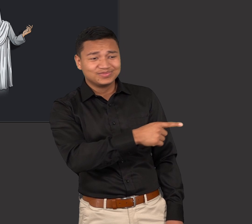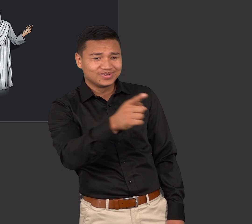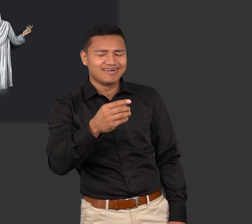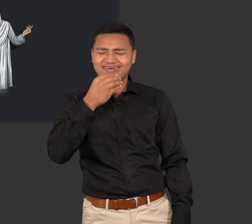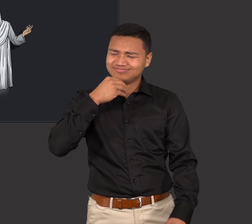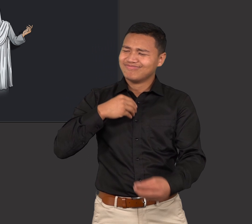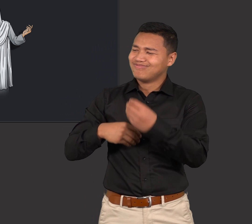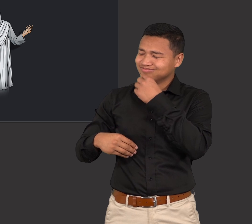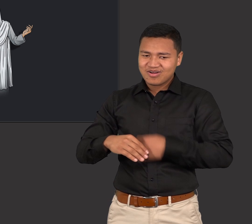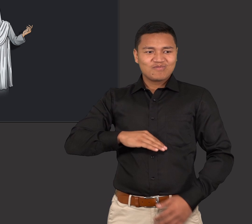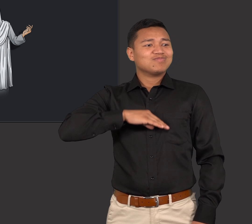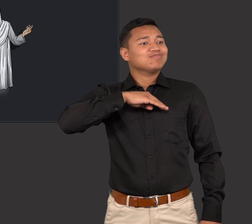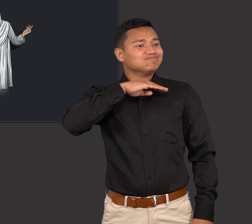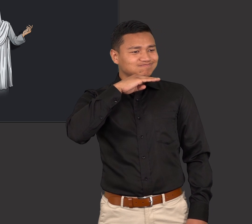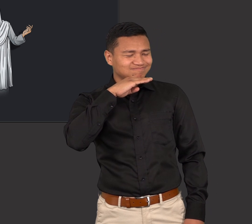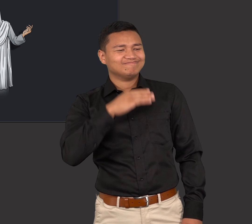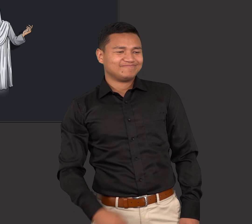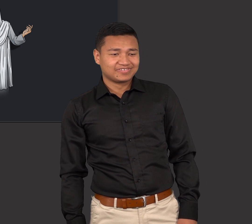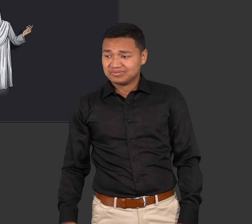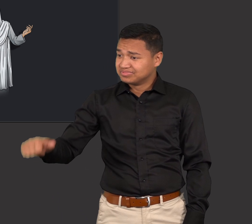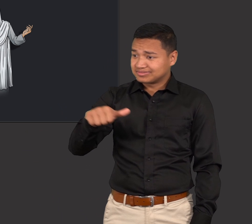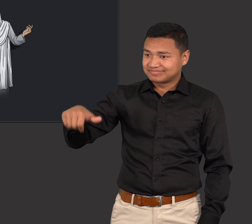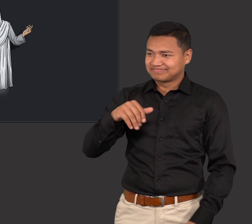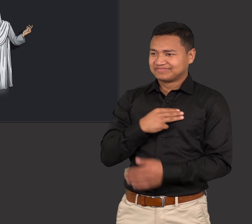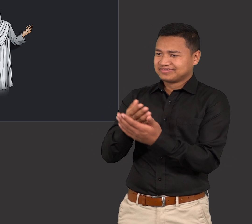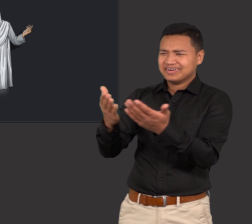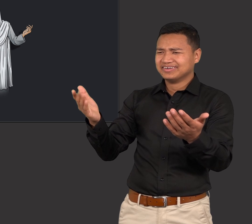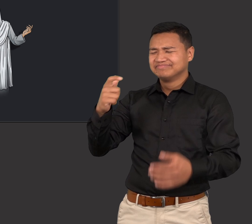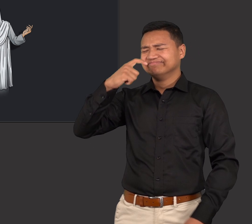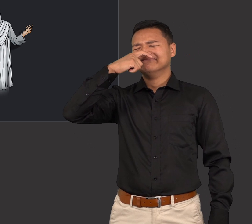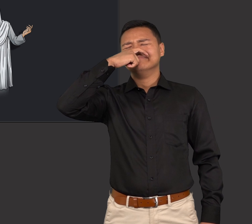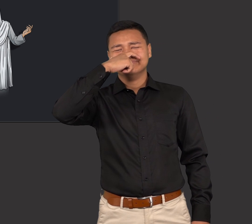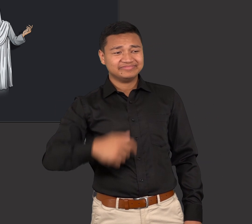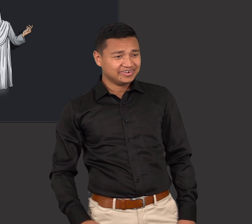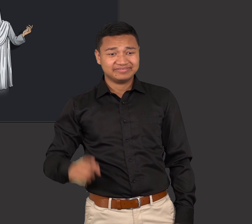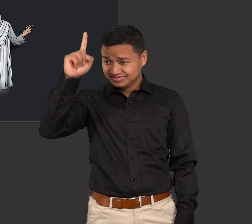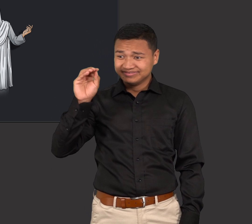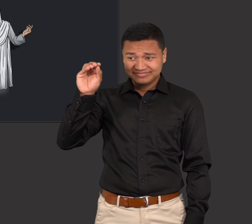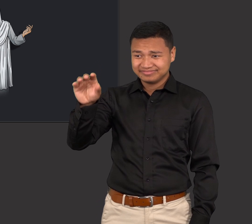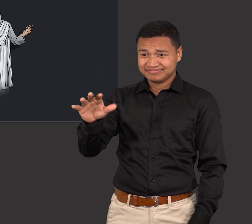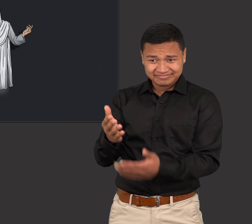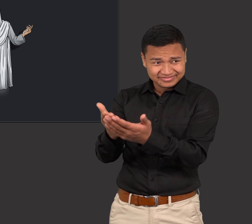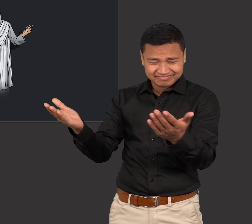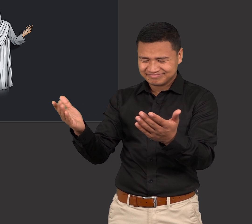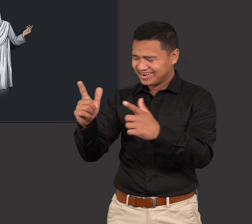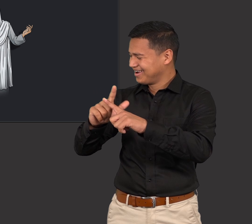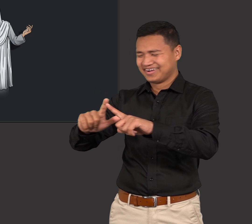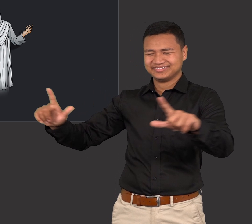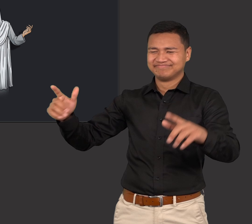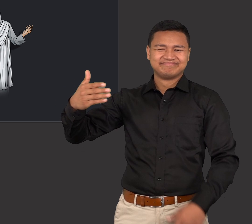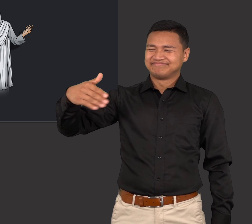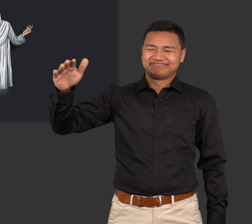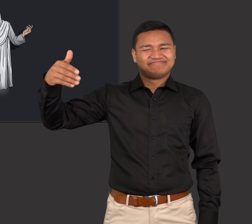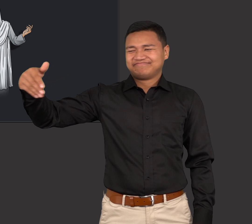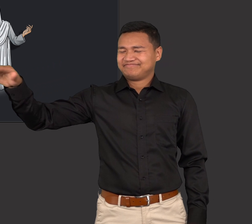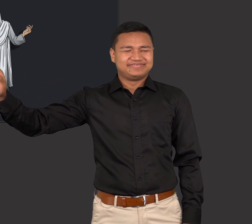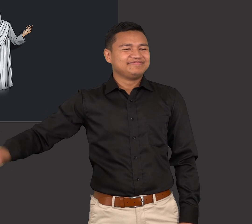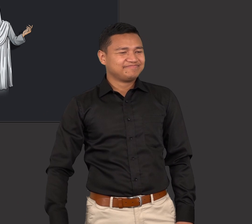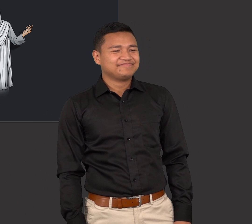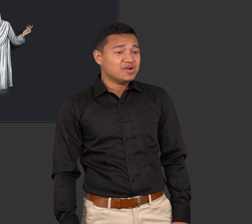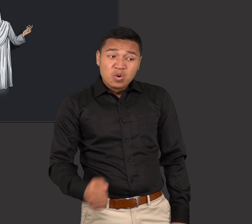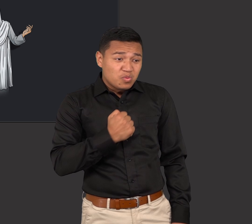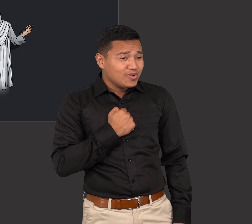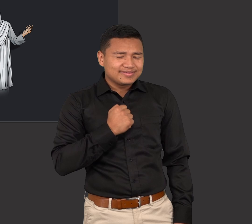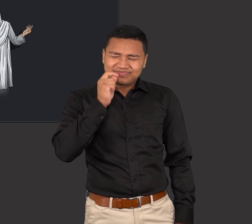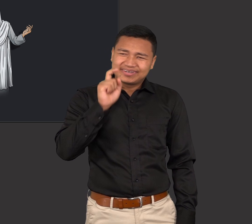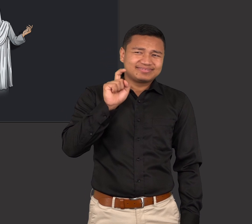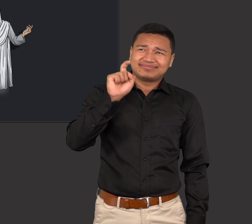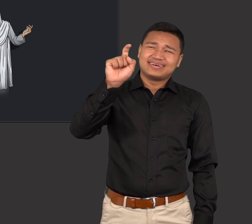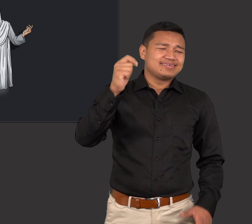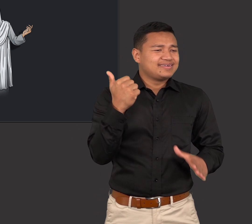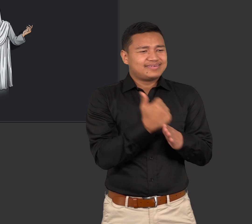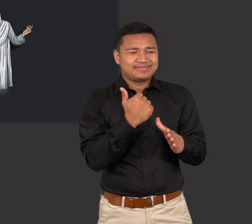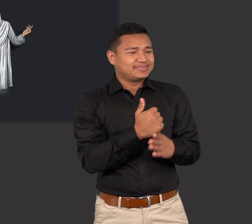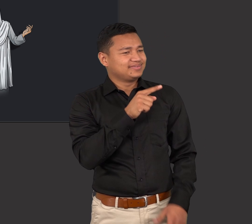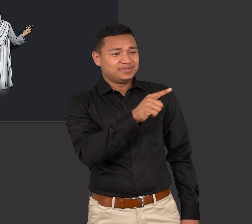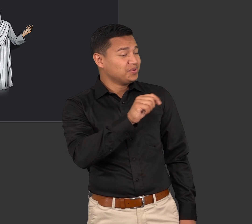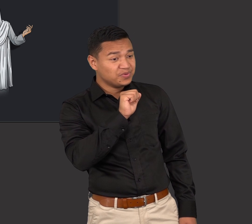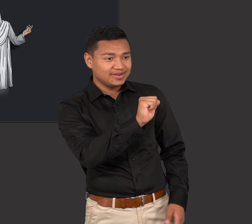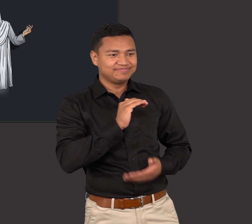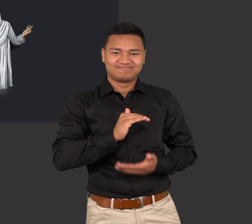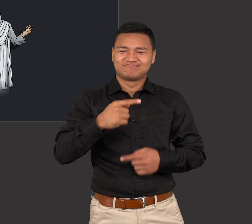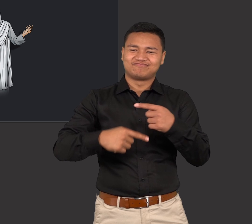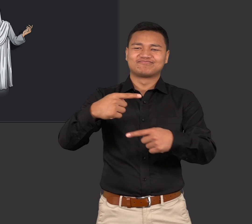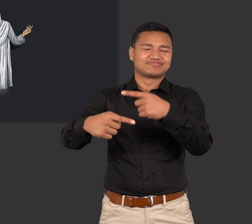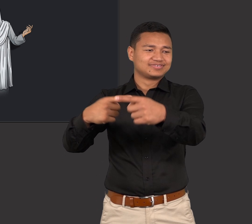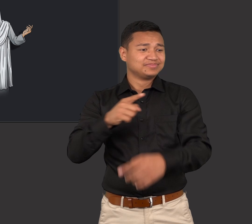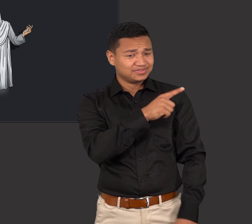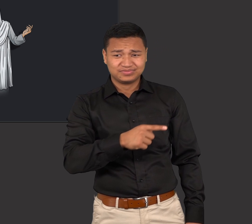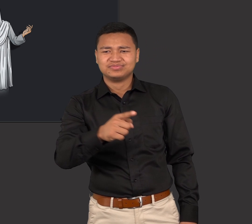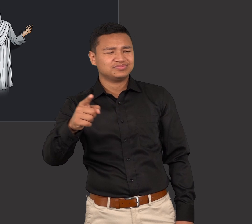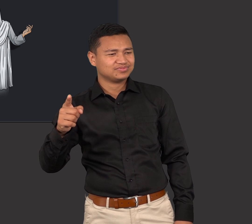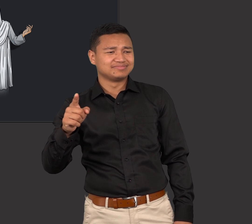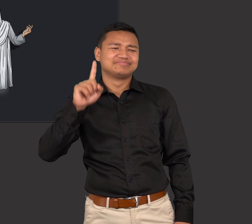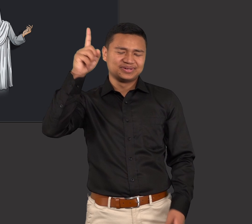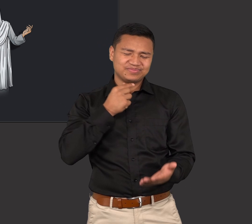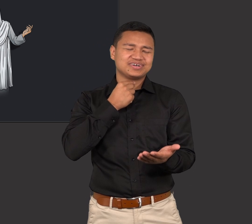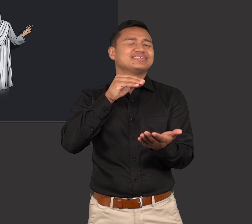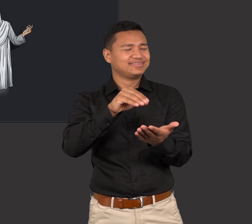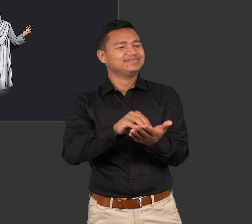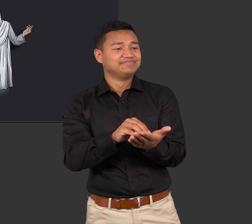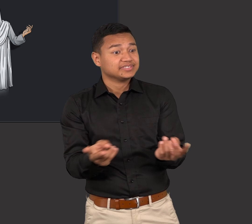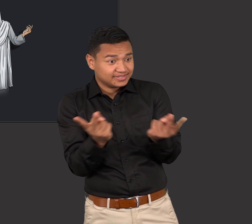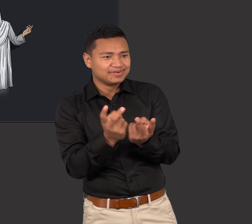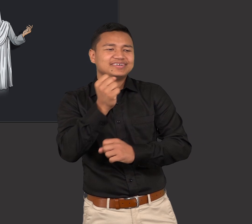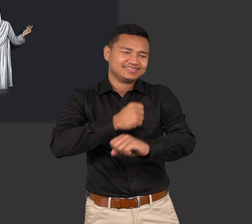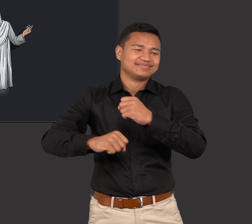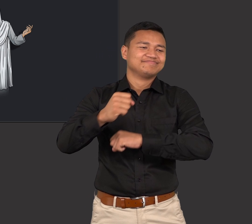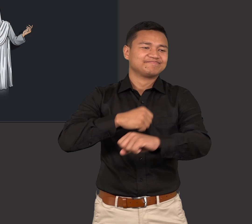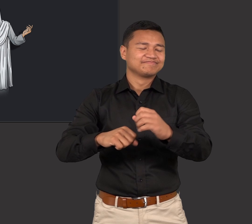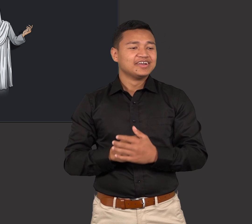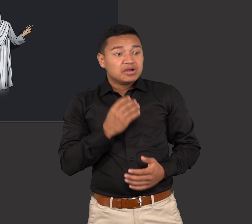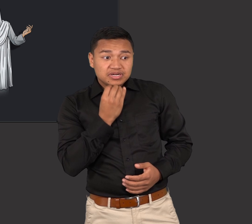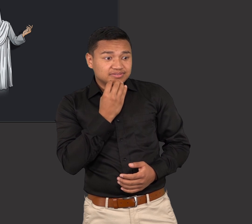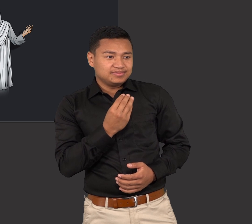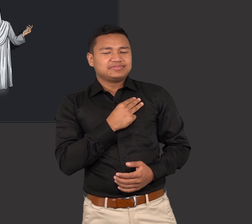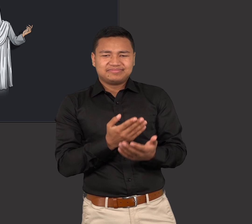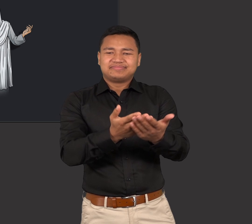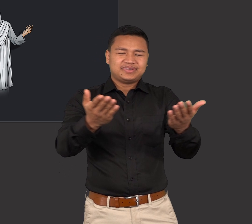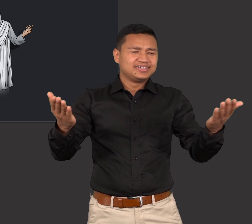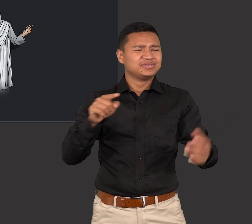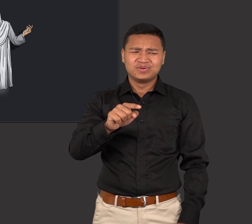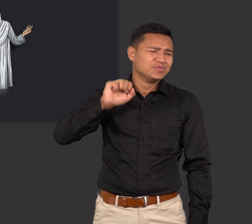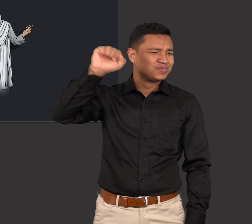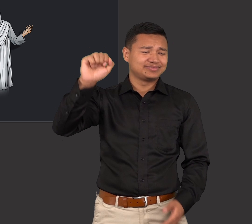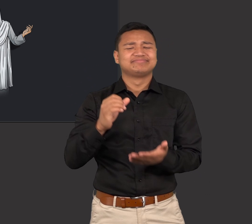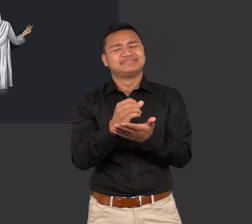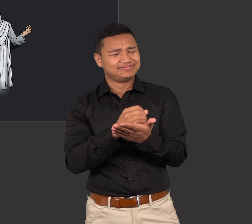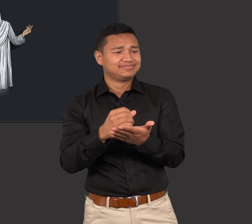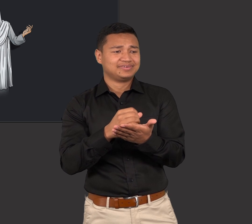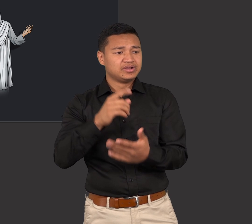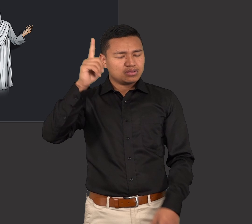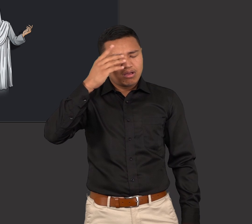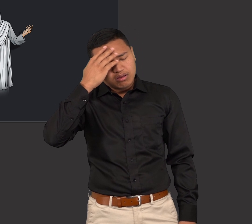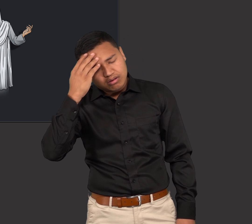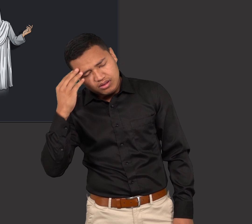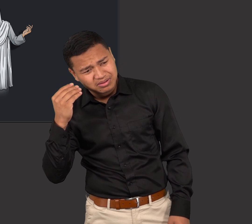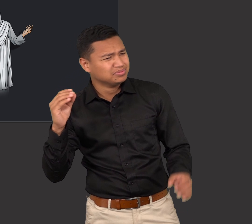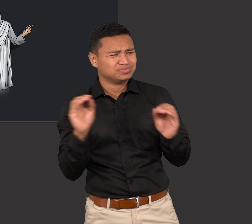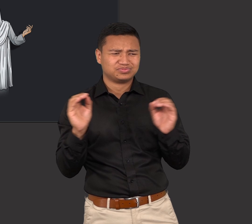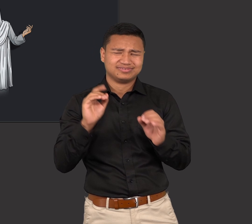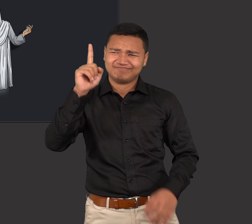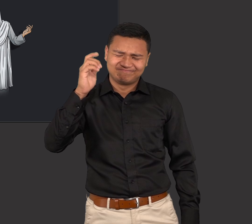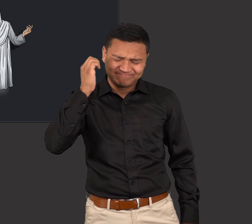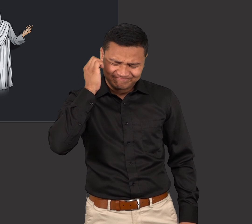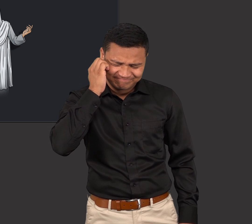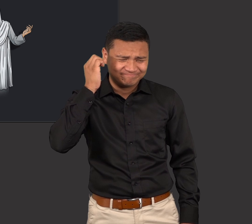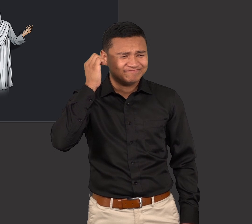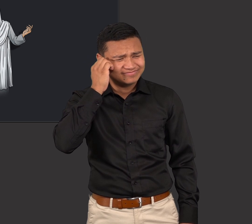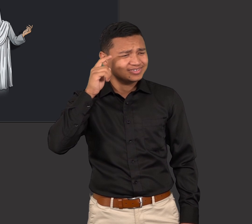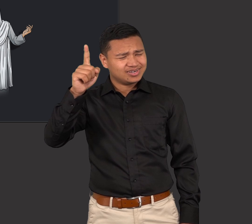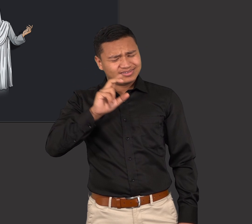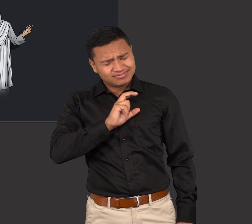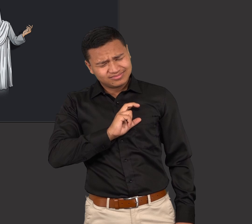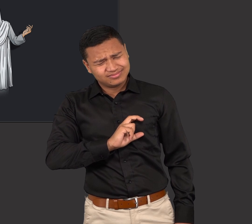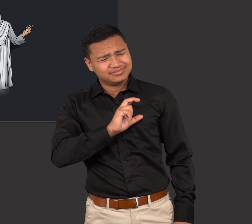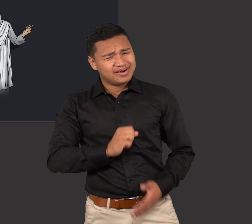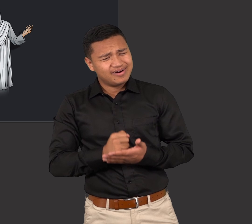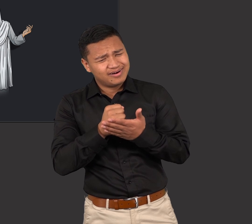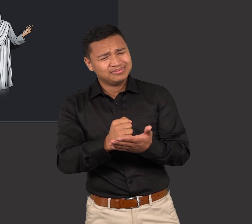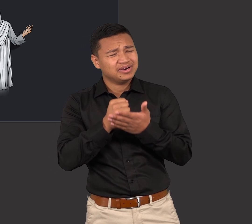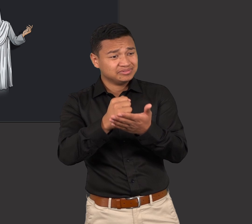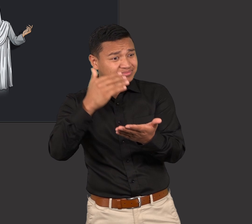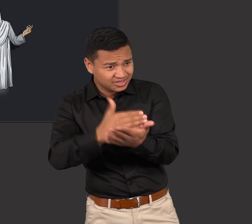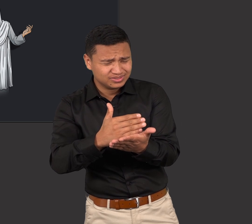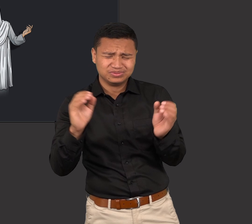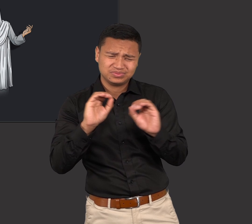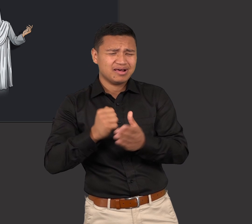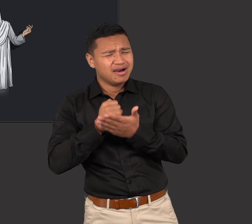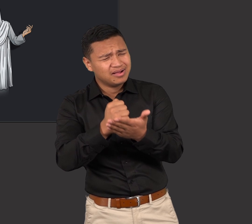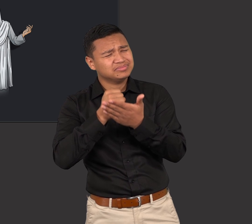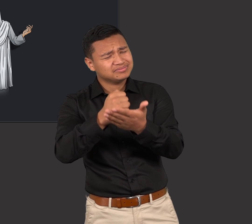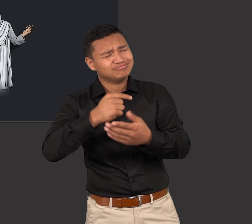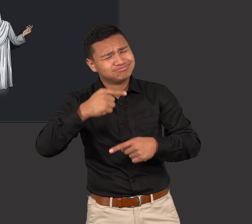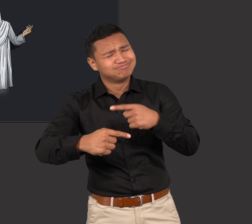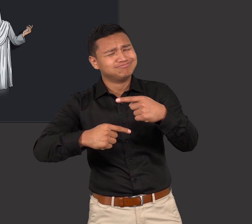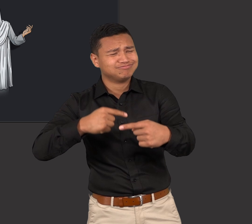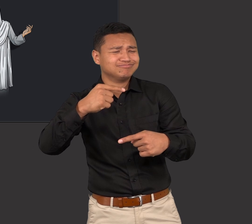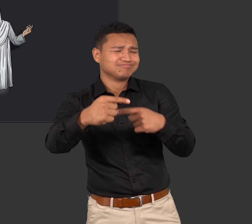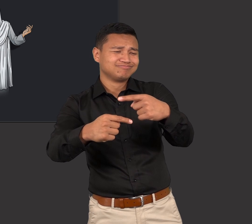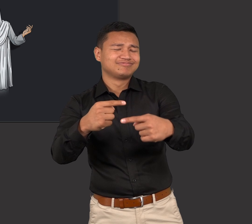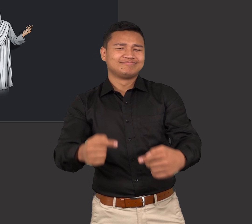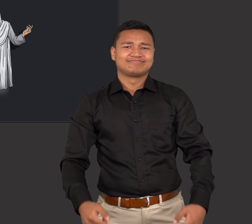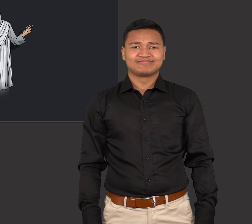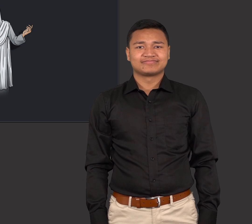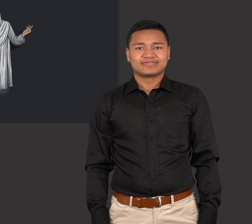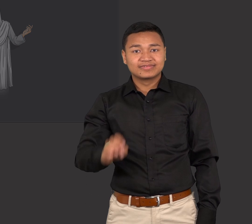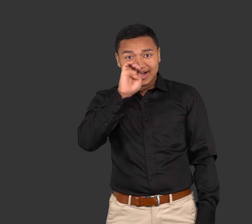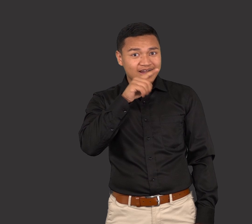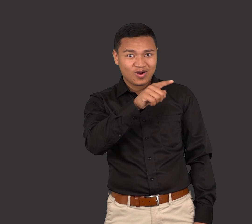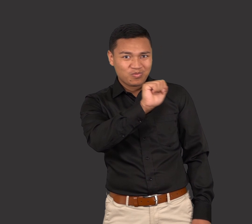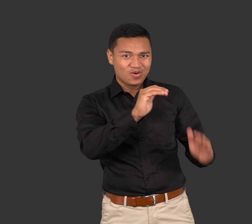He has helped His servant Israel, remembering to be merciful, as He promised to our fathers, to Abraham and his descendants forever.”